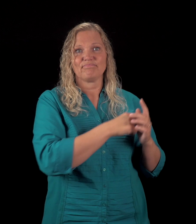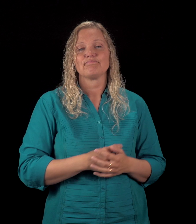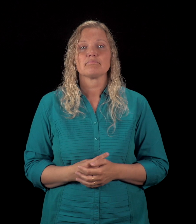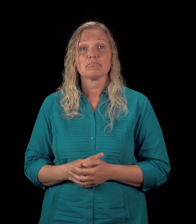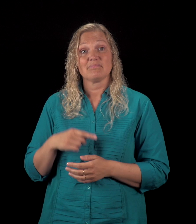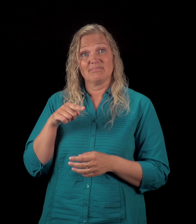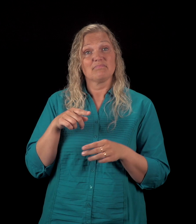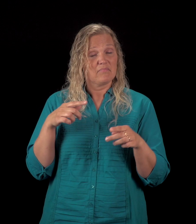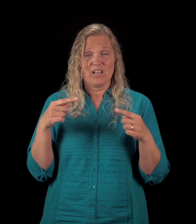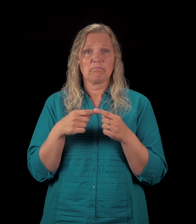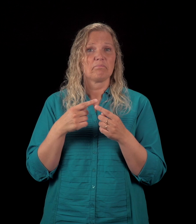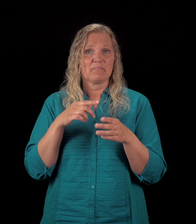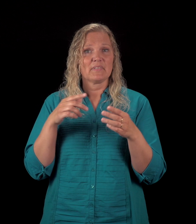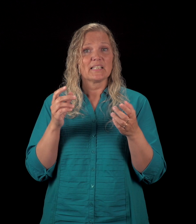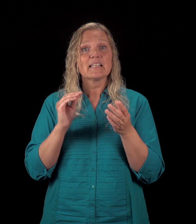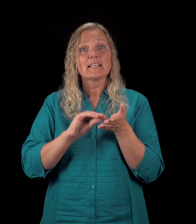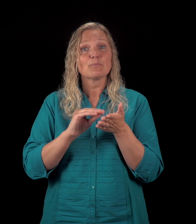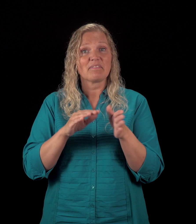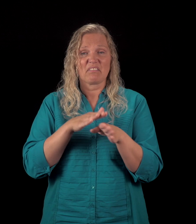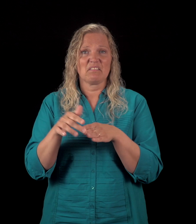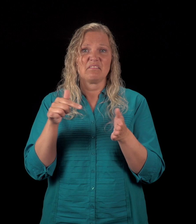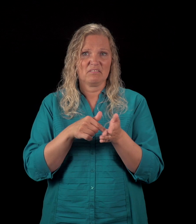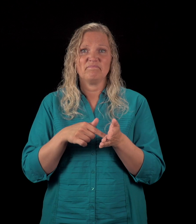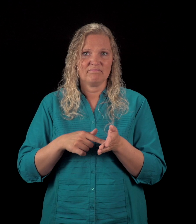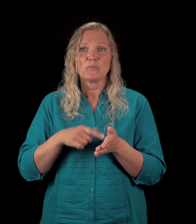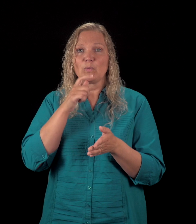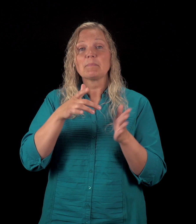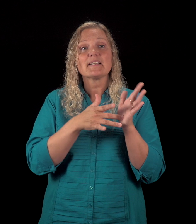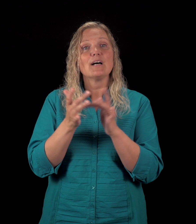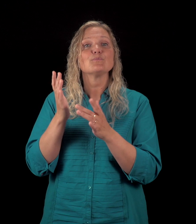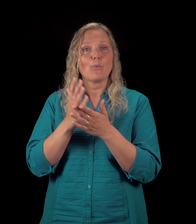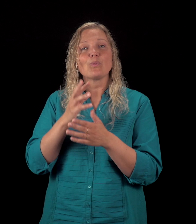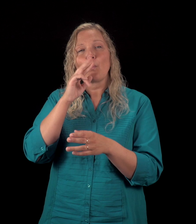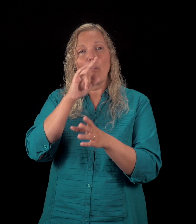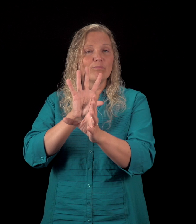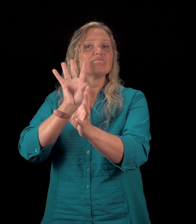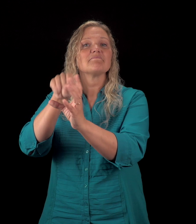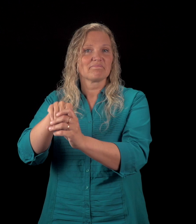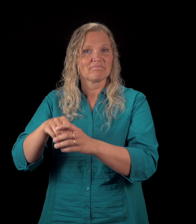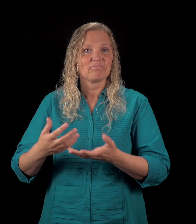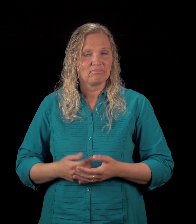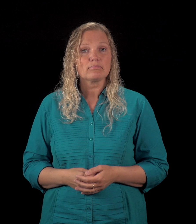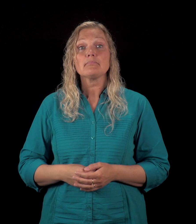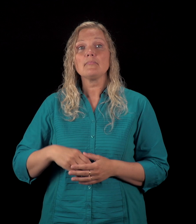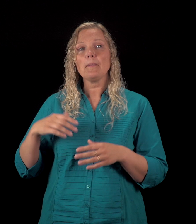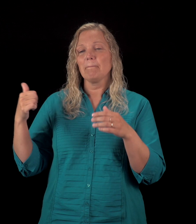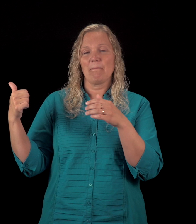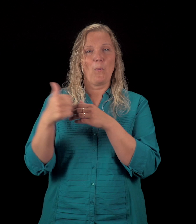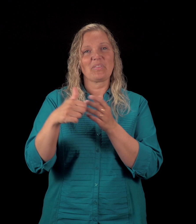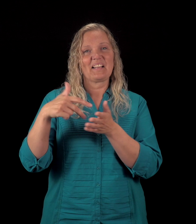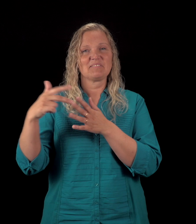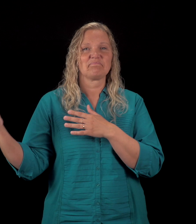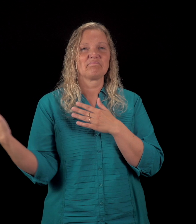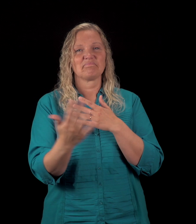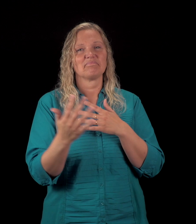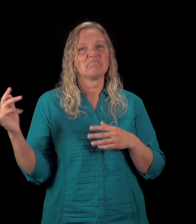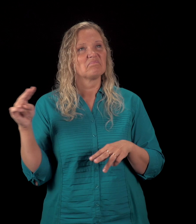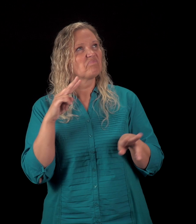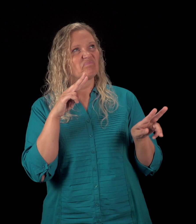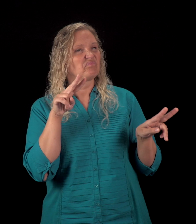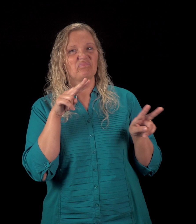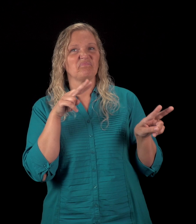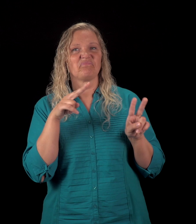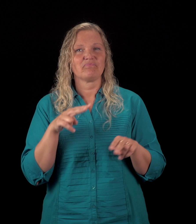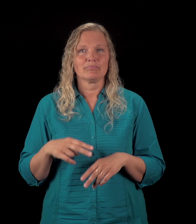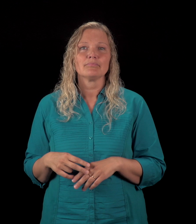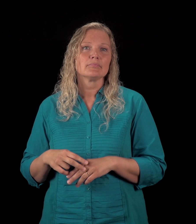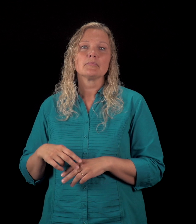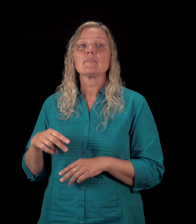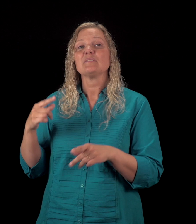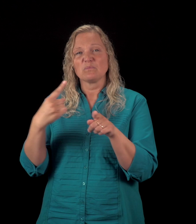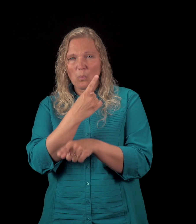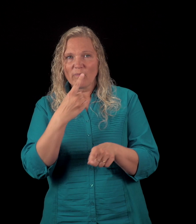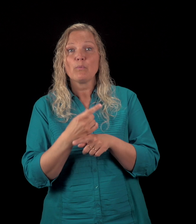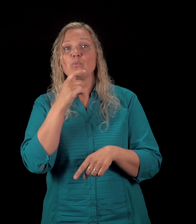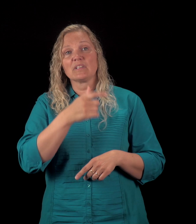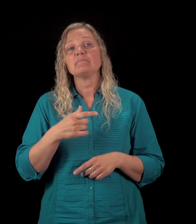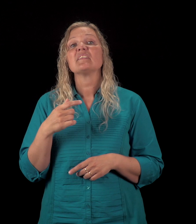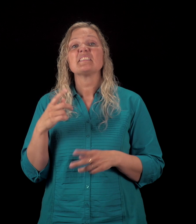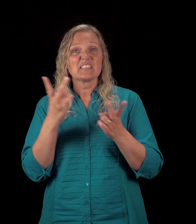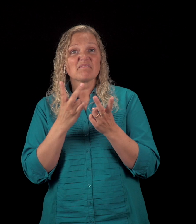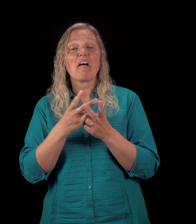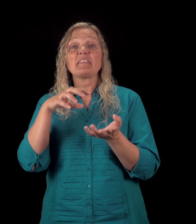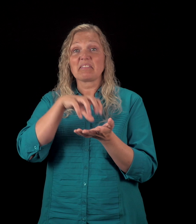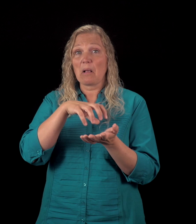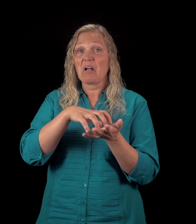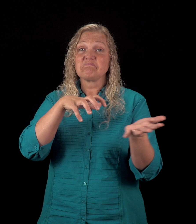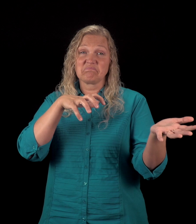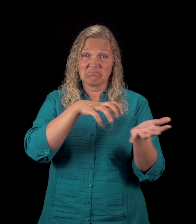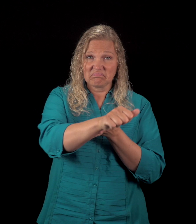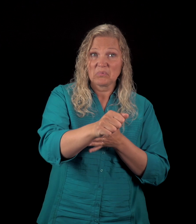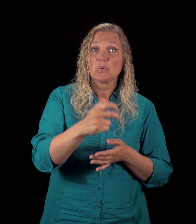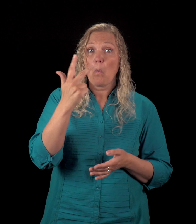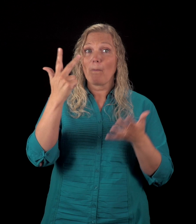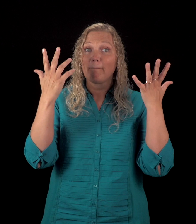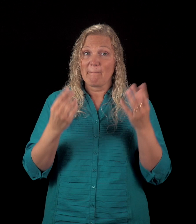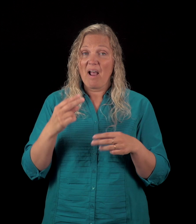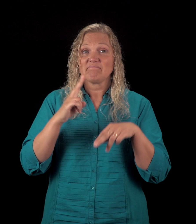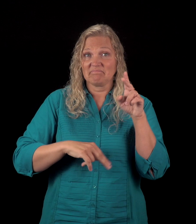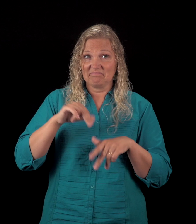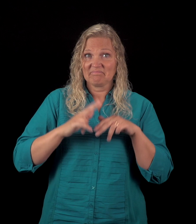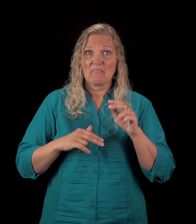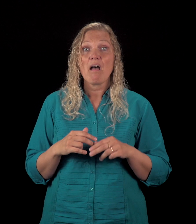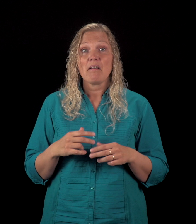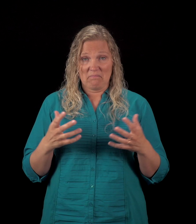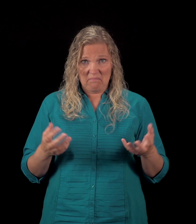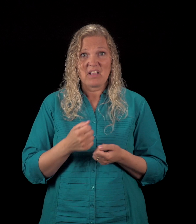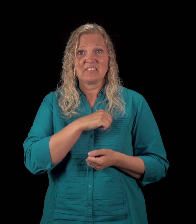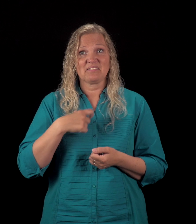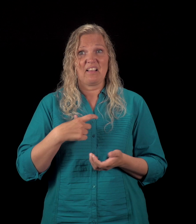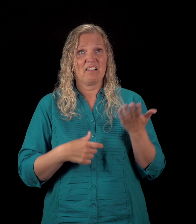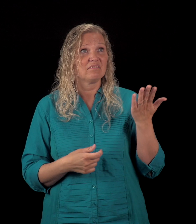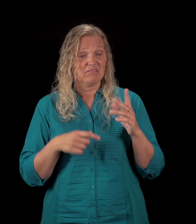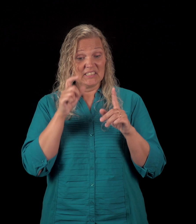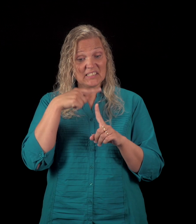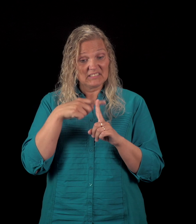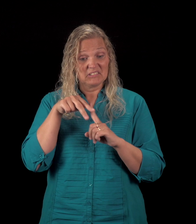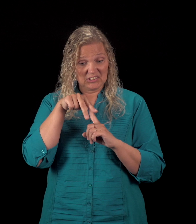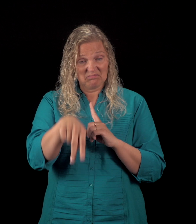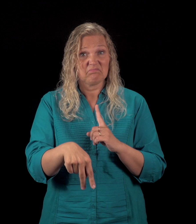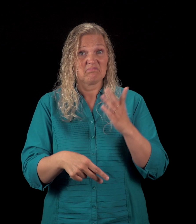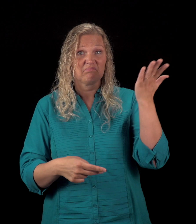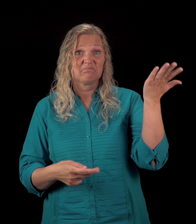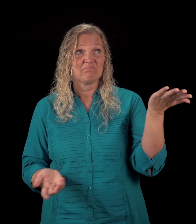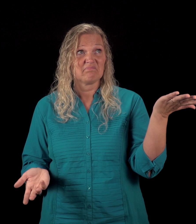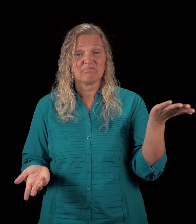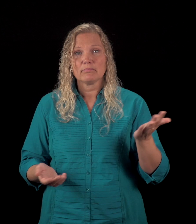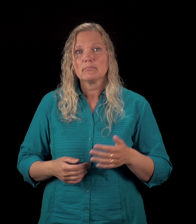You who are going to destroy the temple and rebuild it in three days, come down from the cross and save Yourself!”